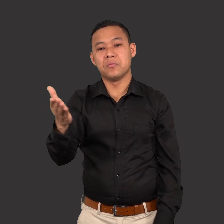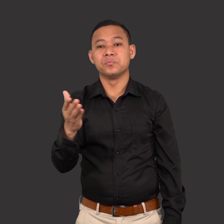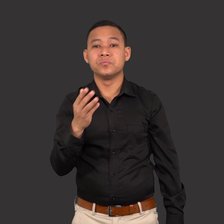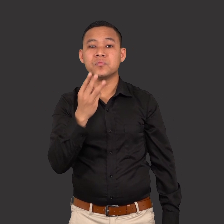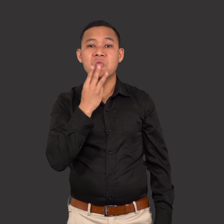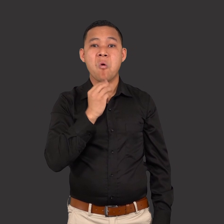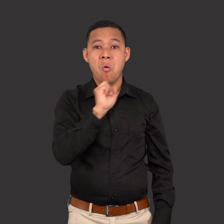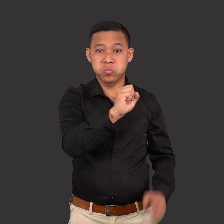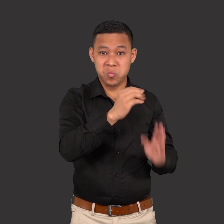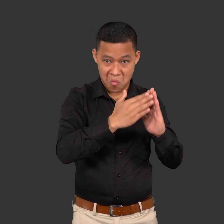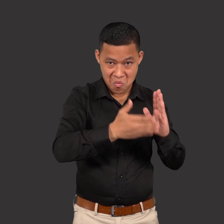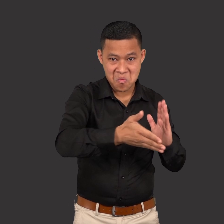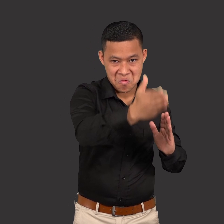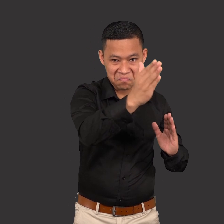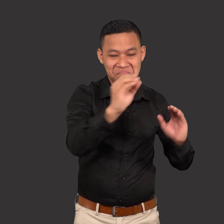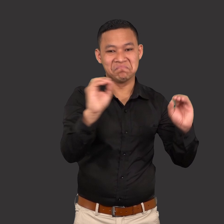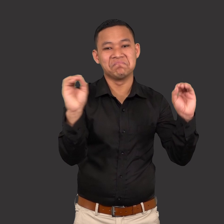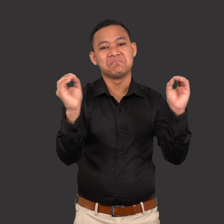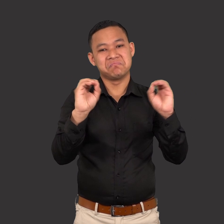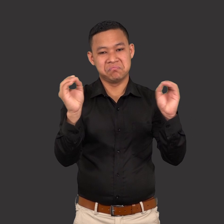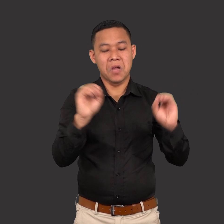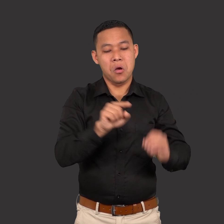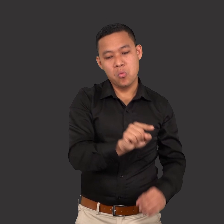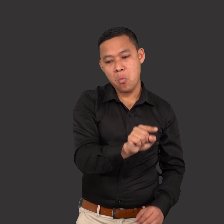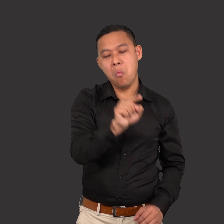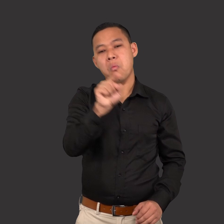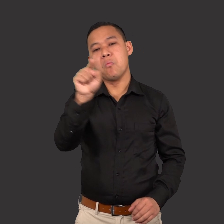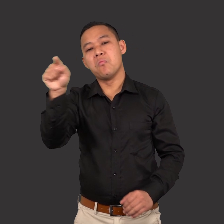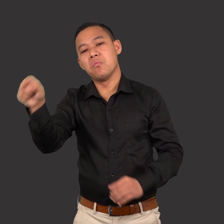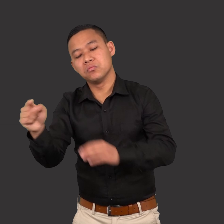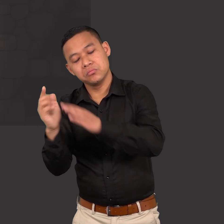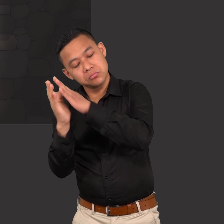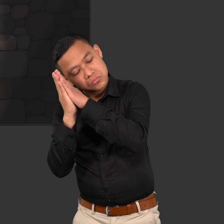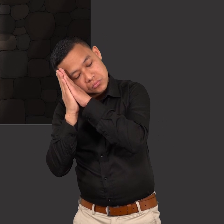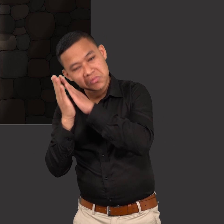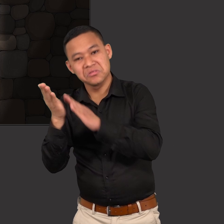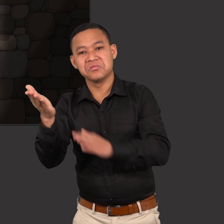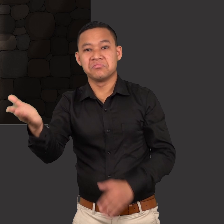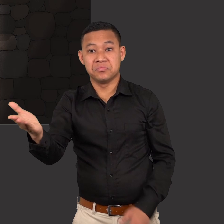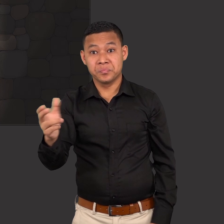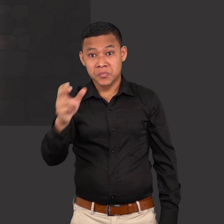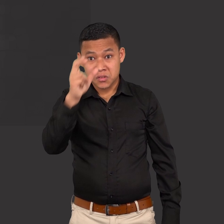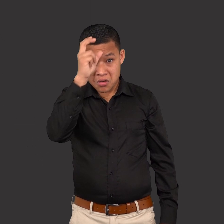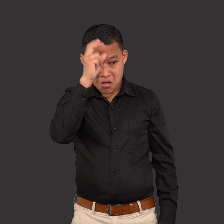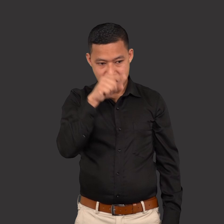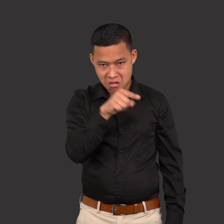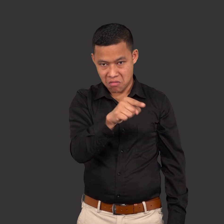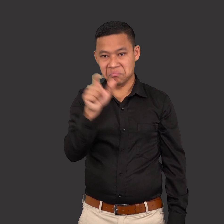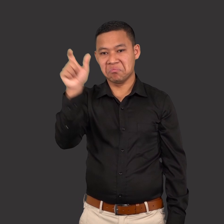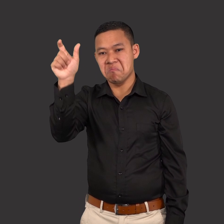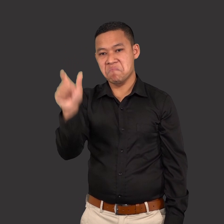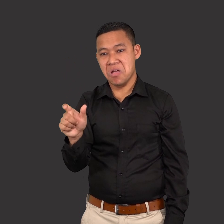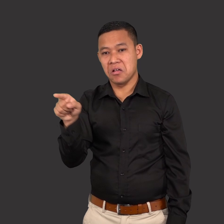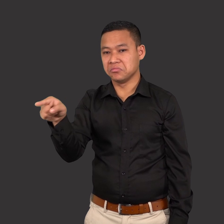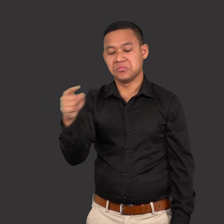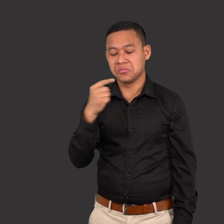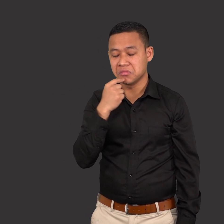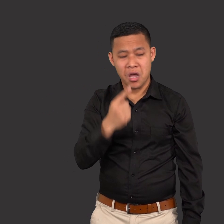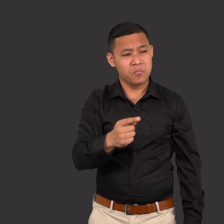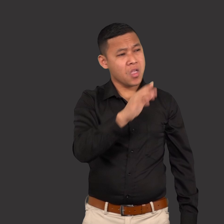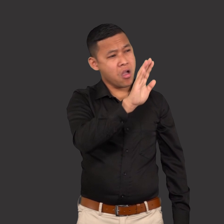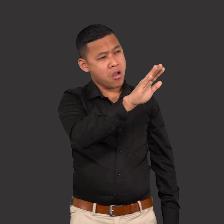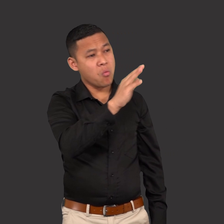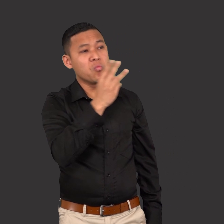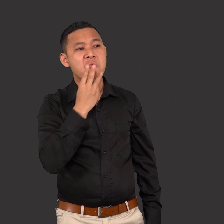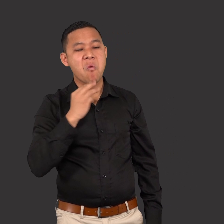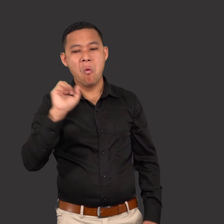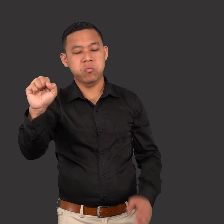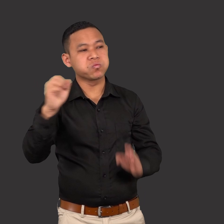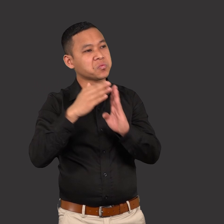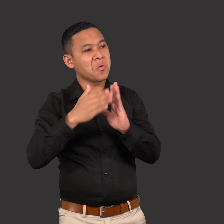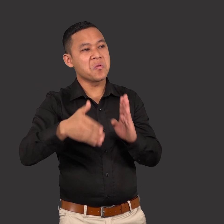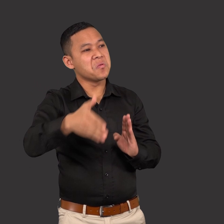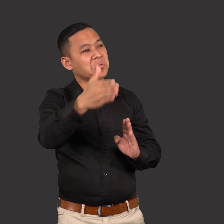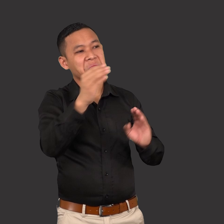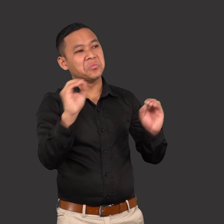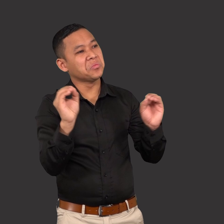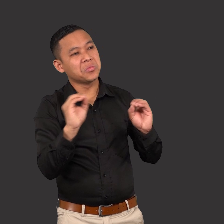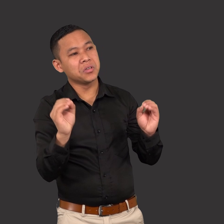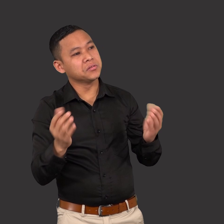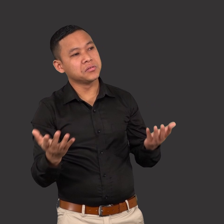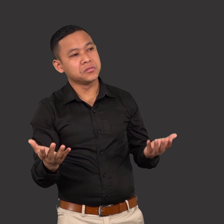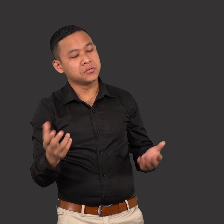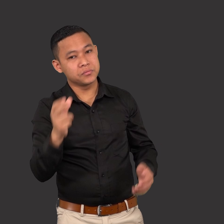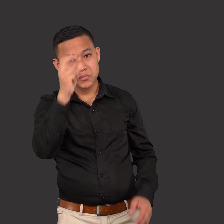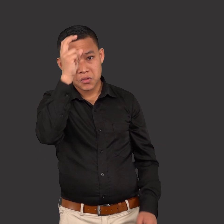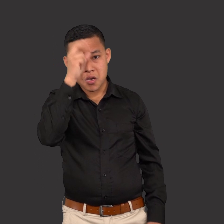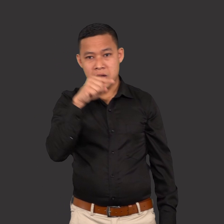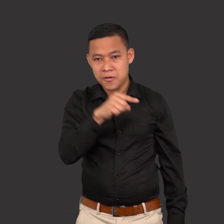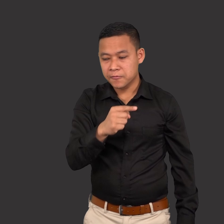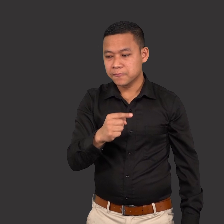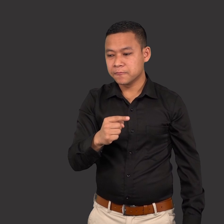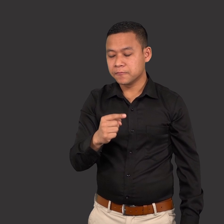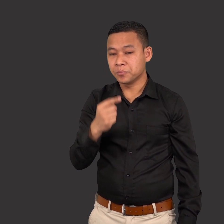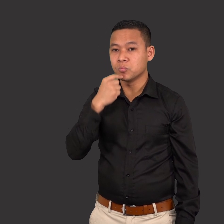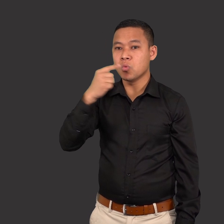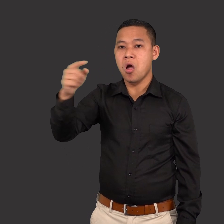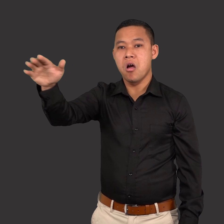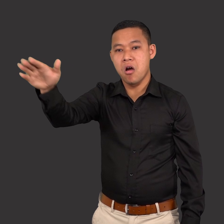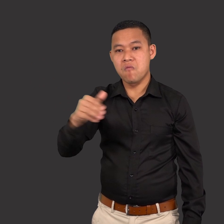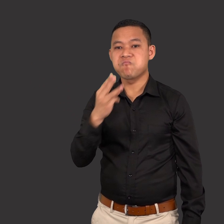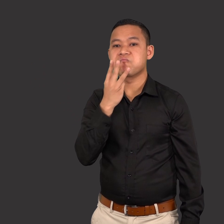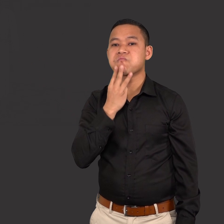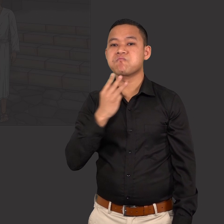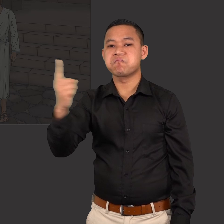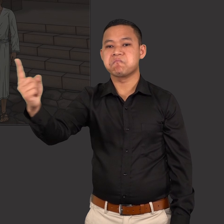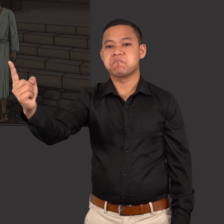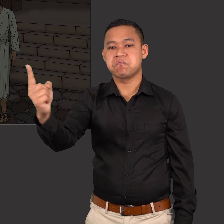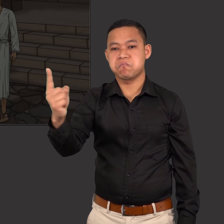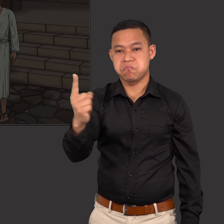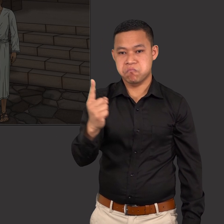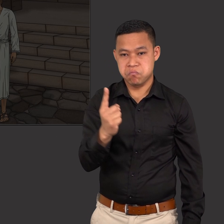he did not go down to his house. And David was told, “Uriah did not go home.”